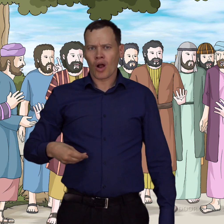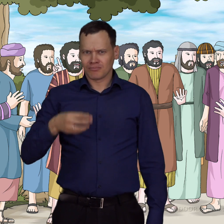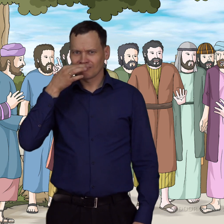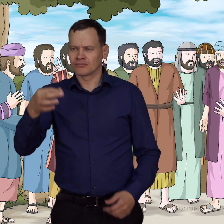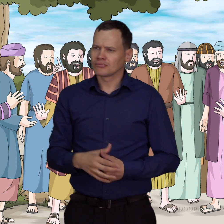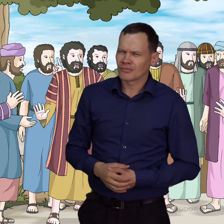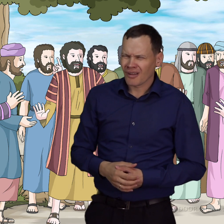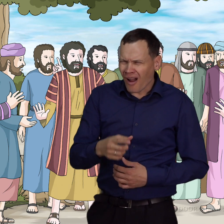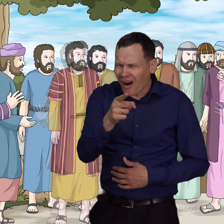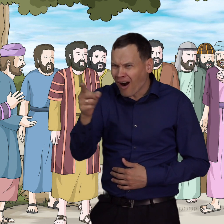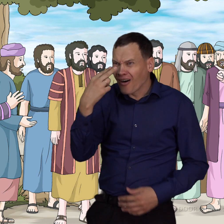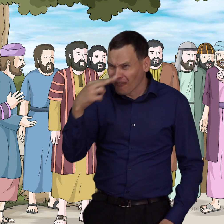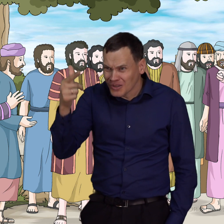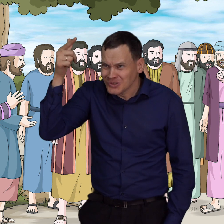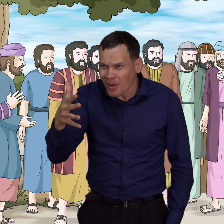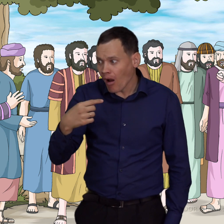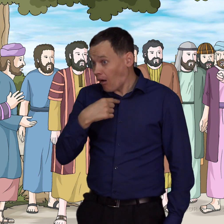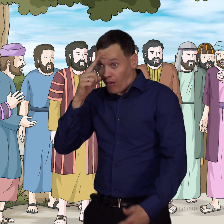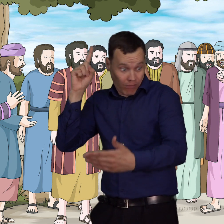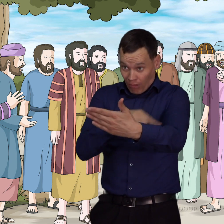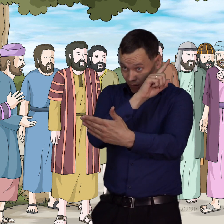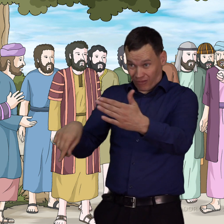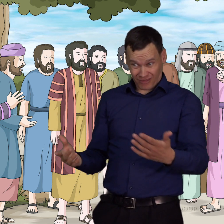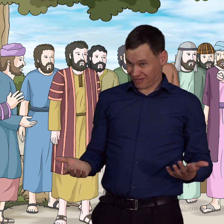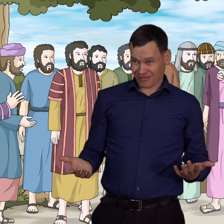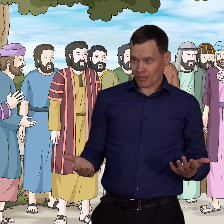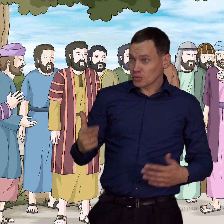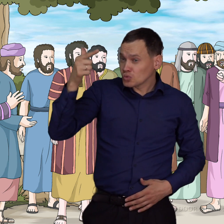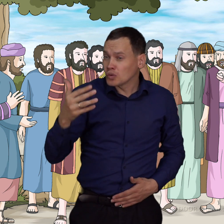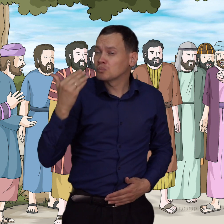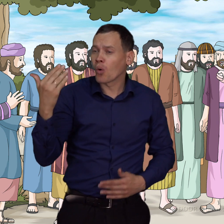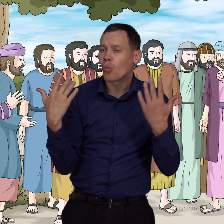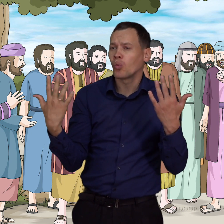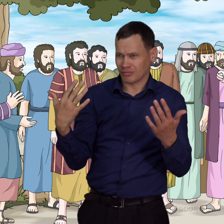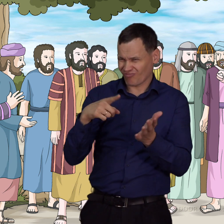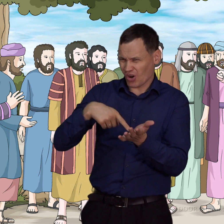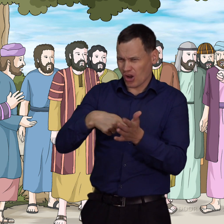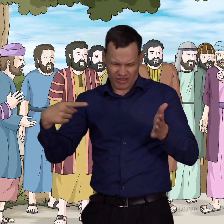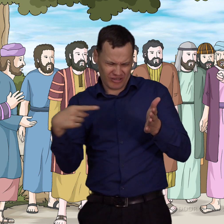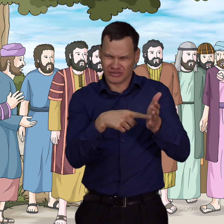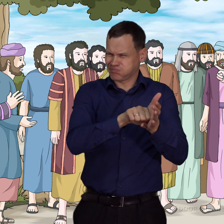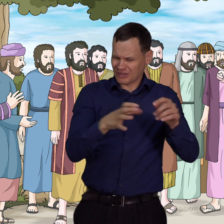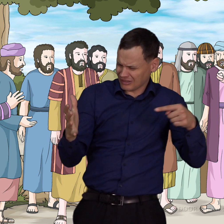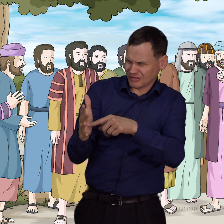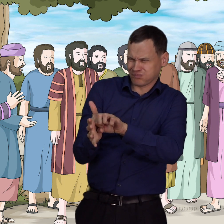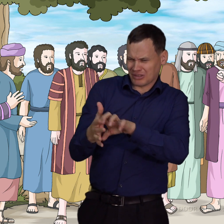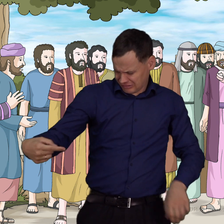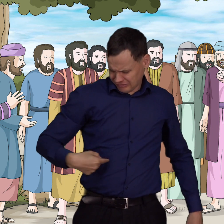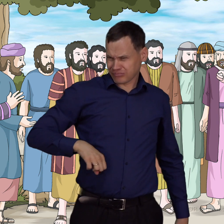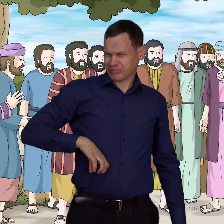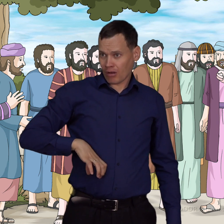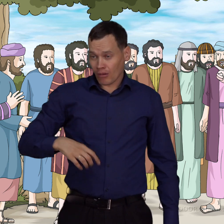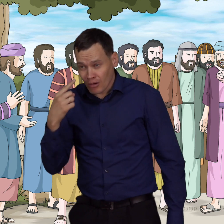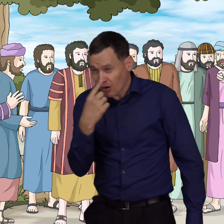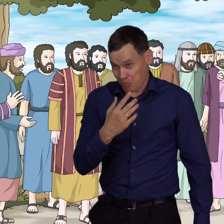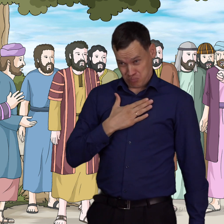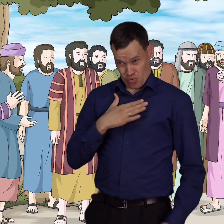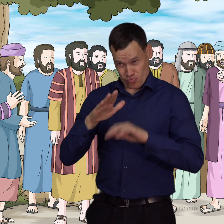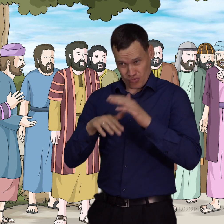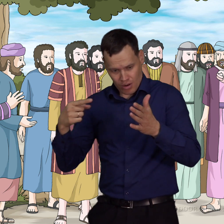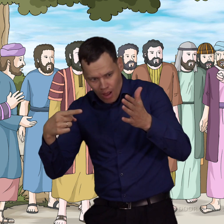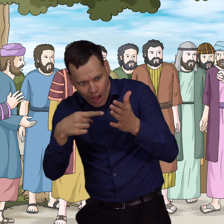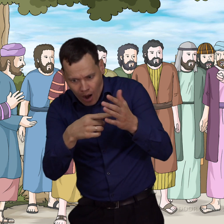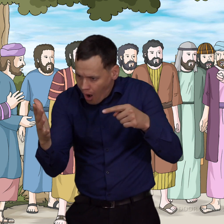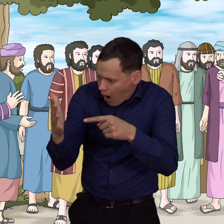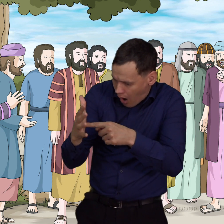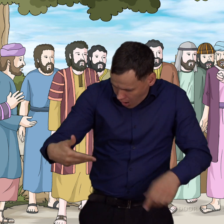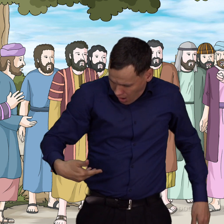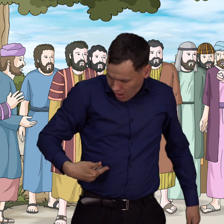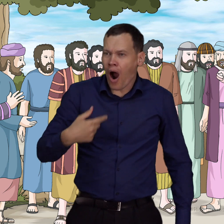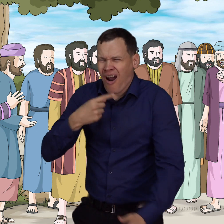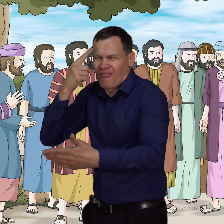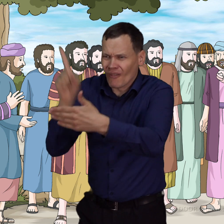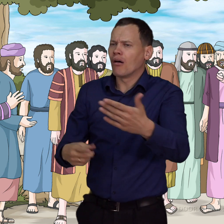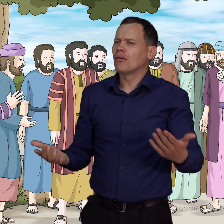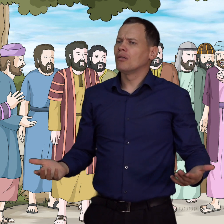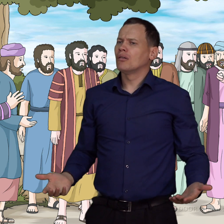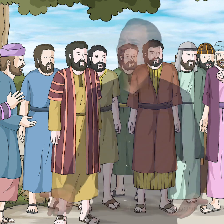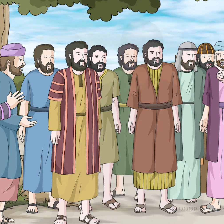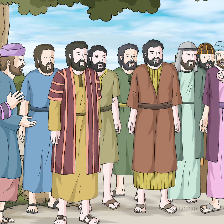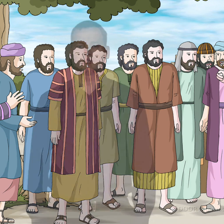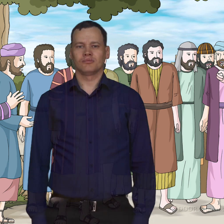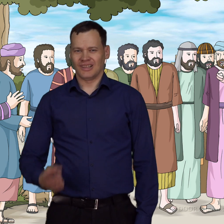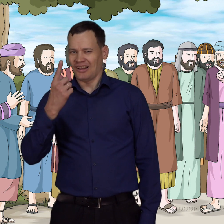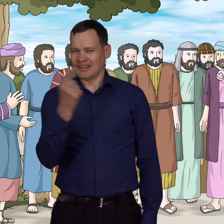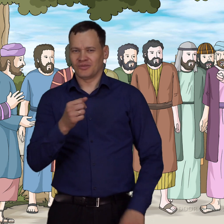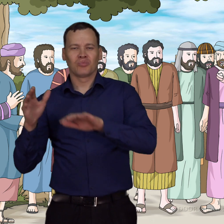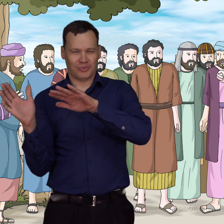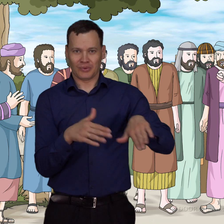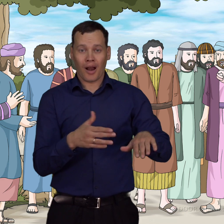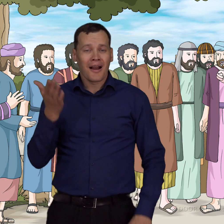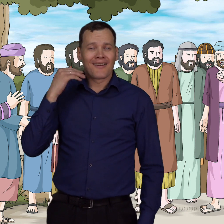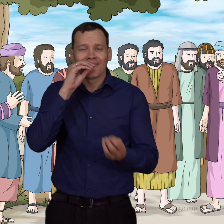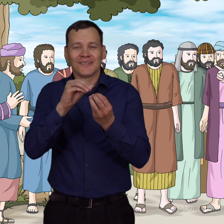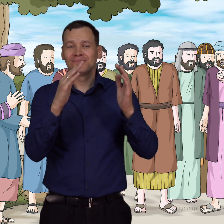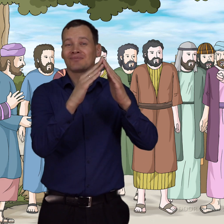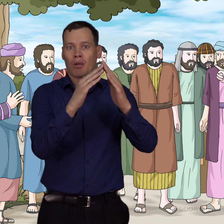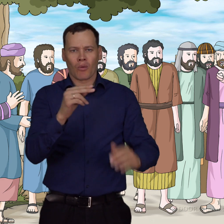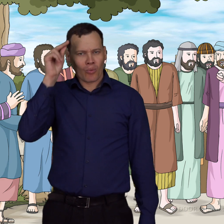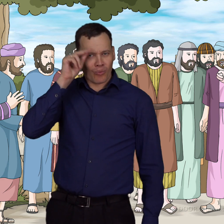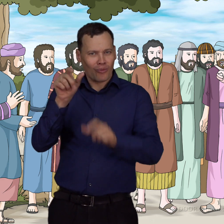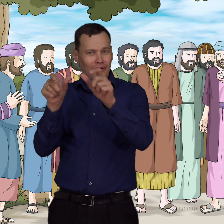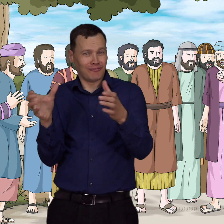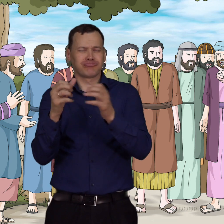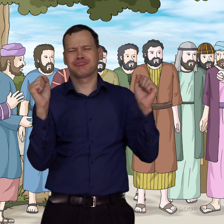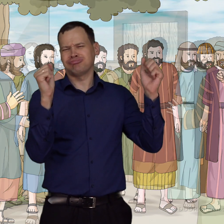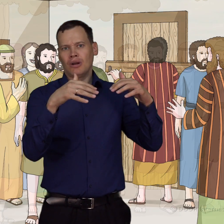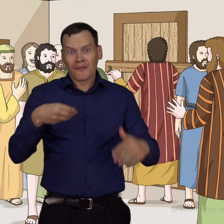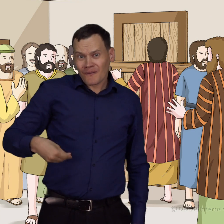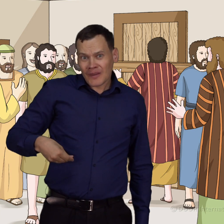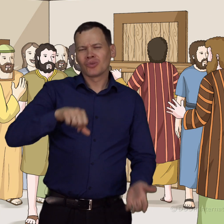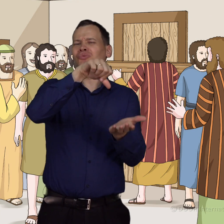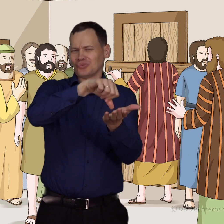So the other disciples told him, “We have seen the Lord!” But he replied, “Unless I see the nail marks in His hands, and put my finger where the nails have been, and put my hand into His side, I will never believe.”